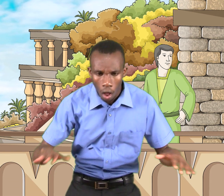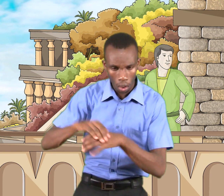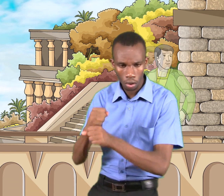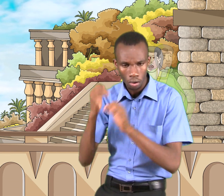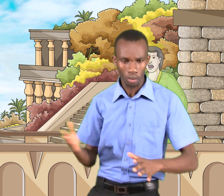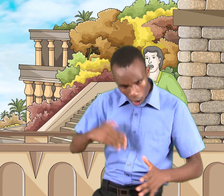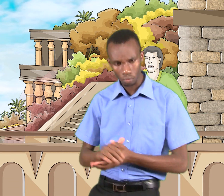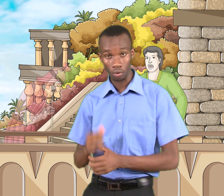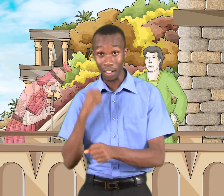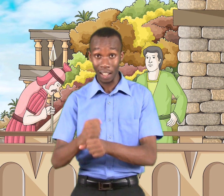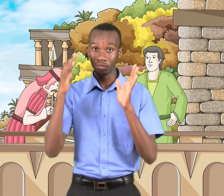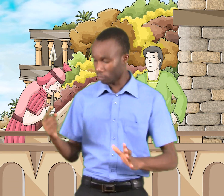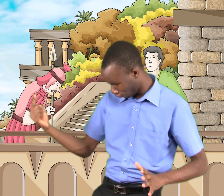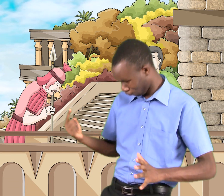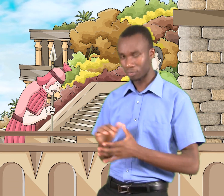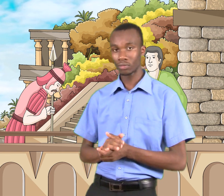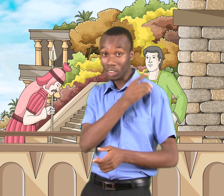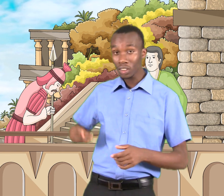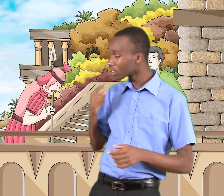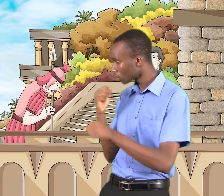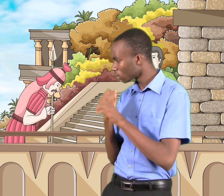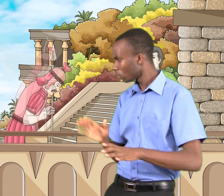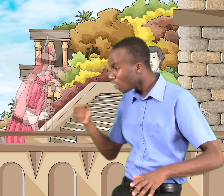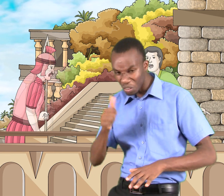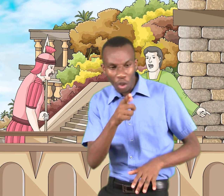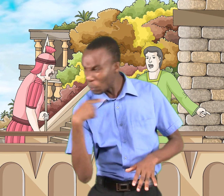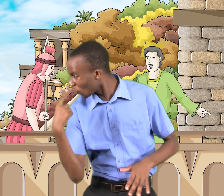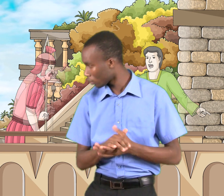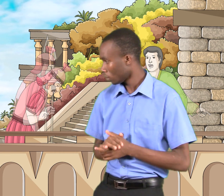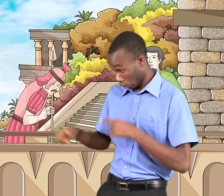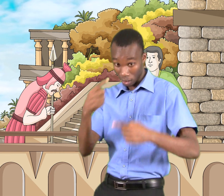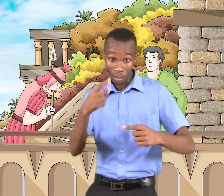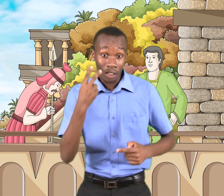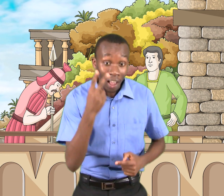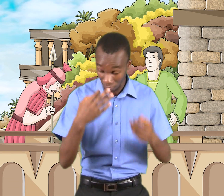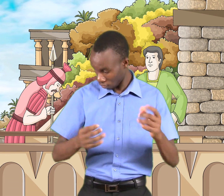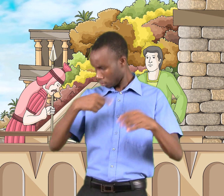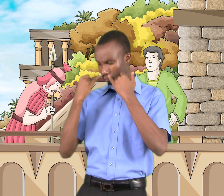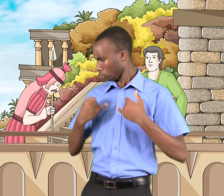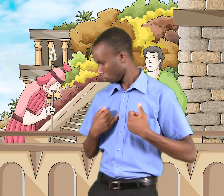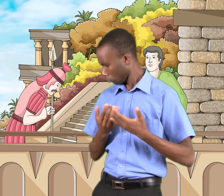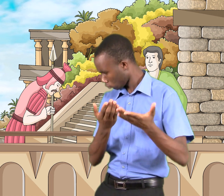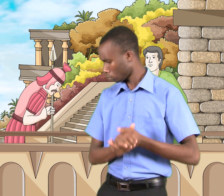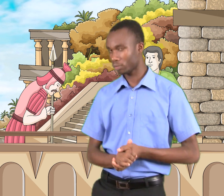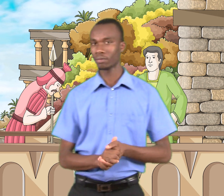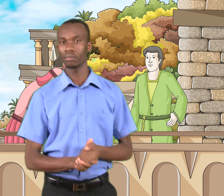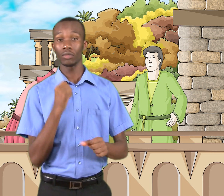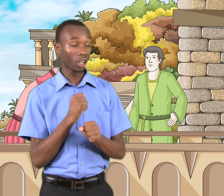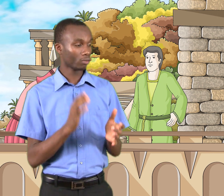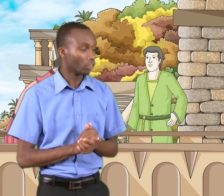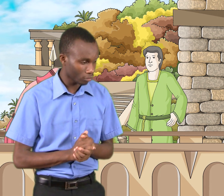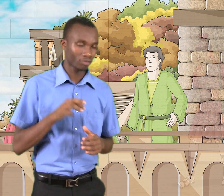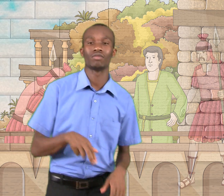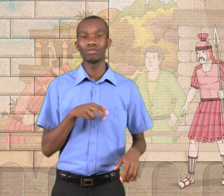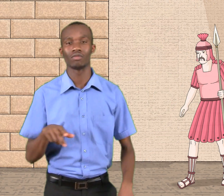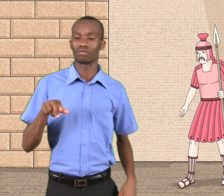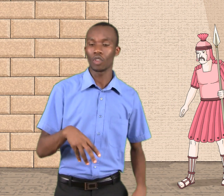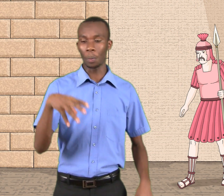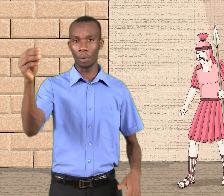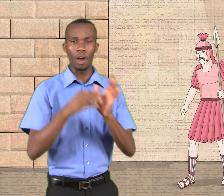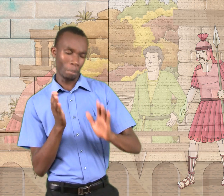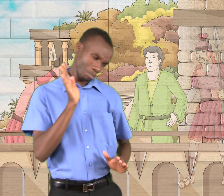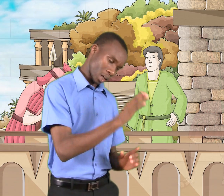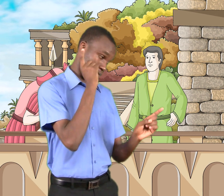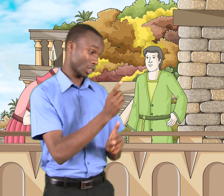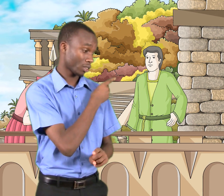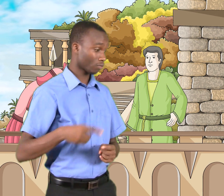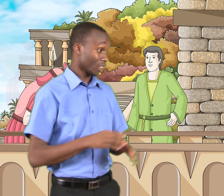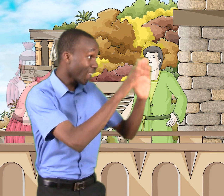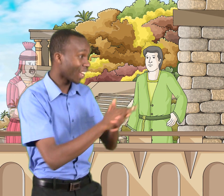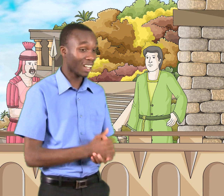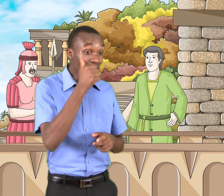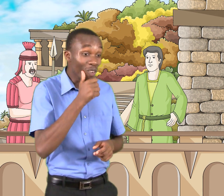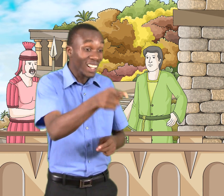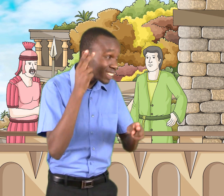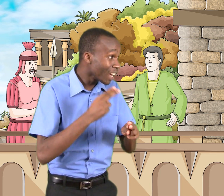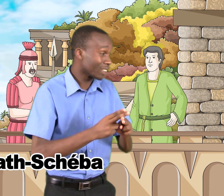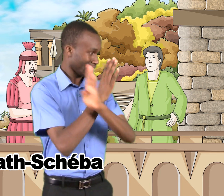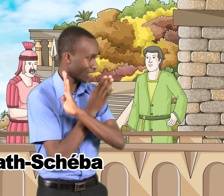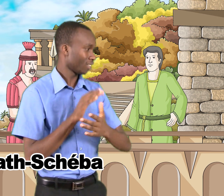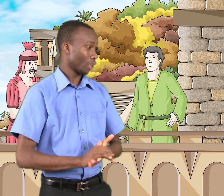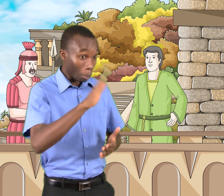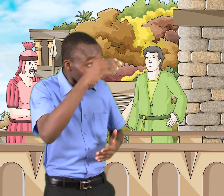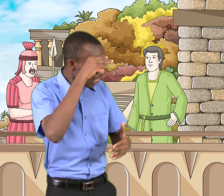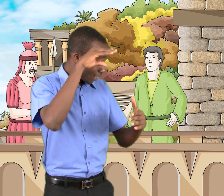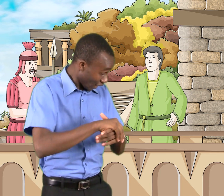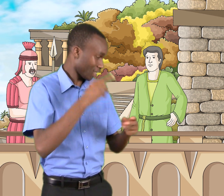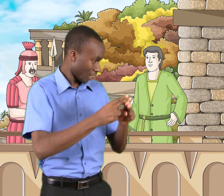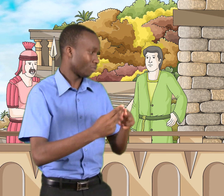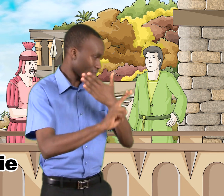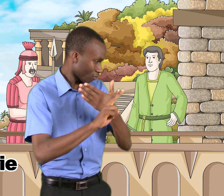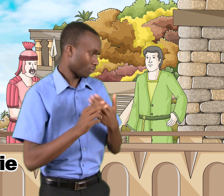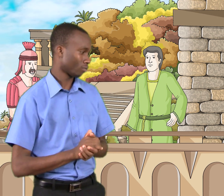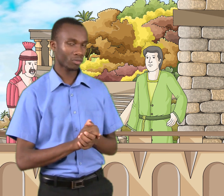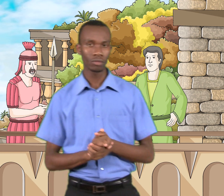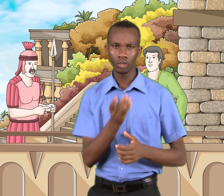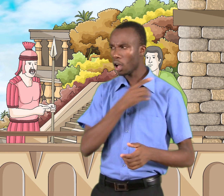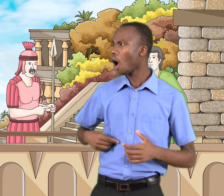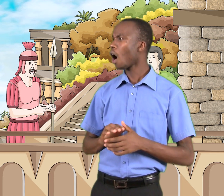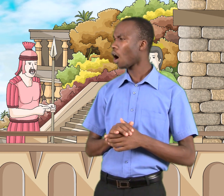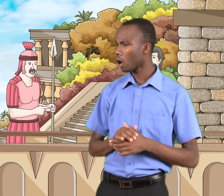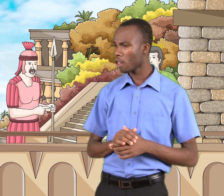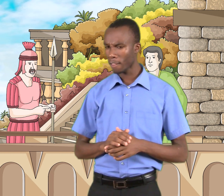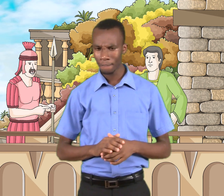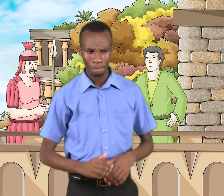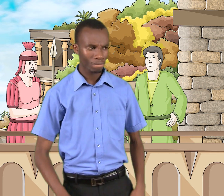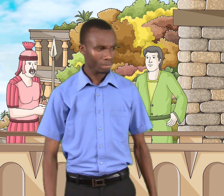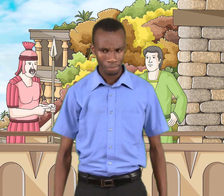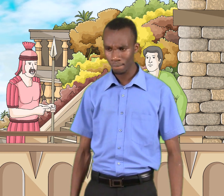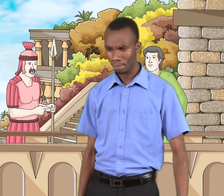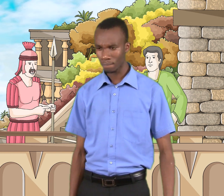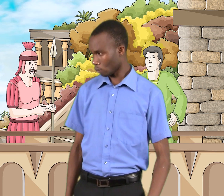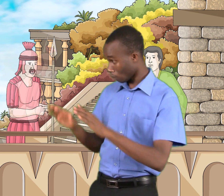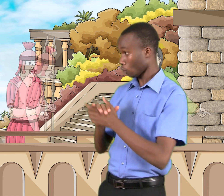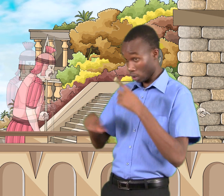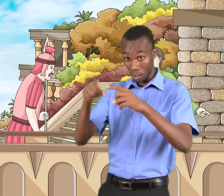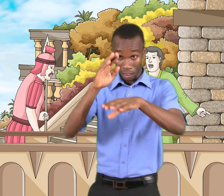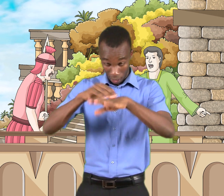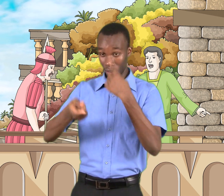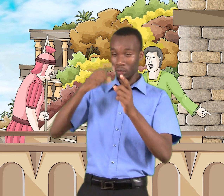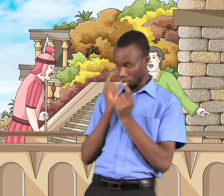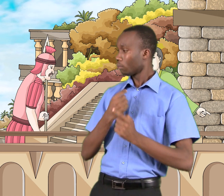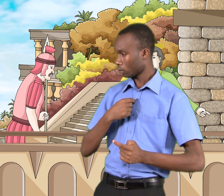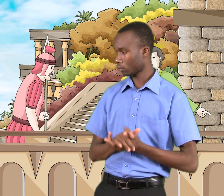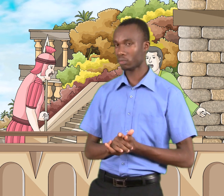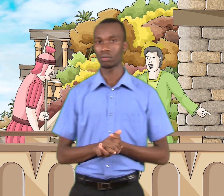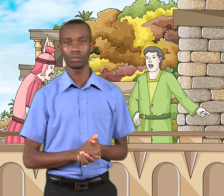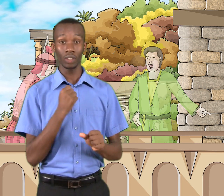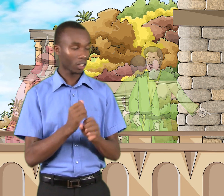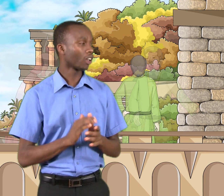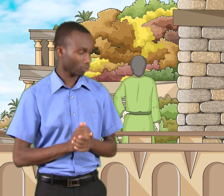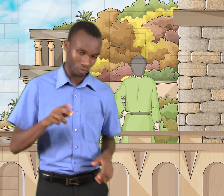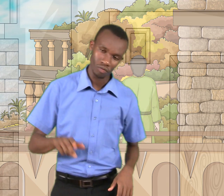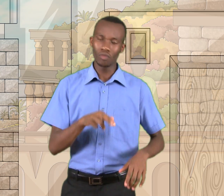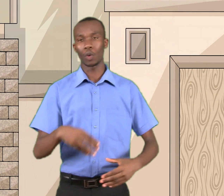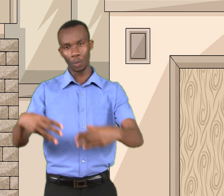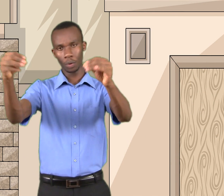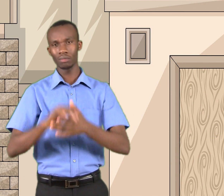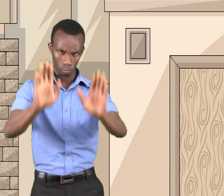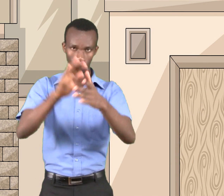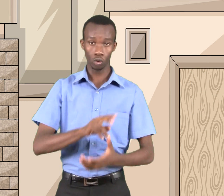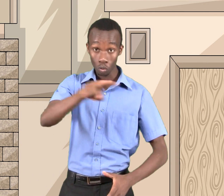So David sent and inquired about the woman, and he was told, “This is Bathsheba, the daughter of Eliam and the wife of Uriah the Hittite.”